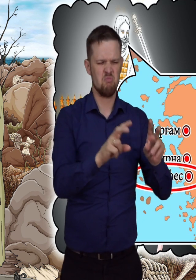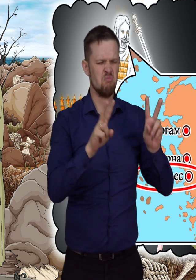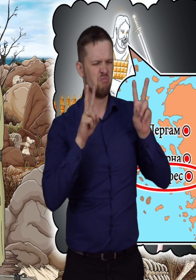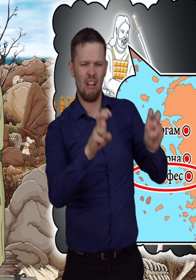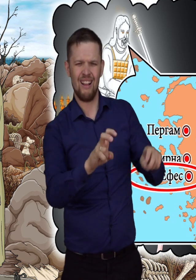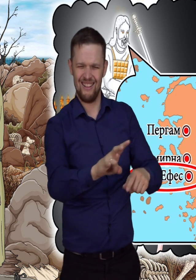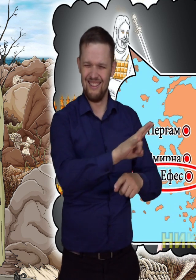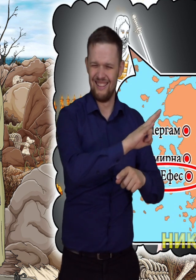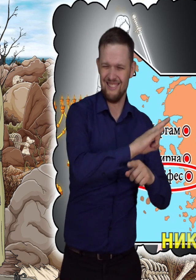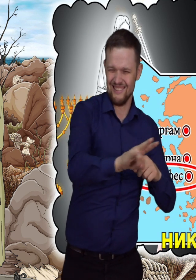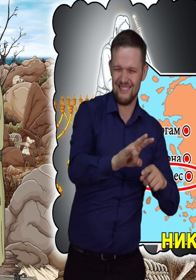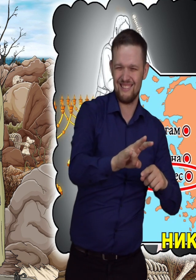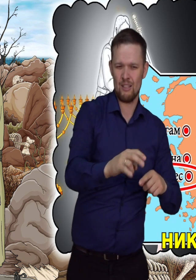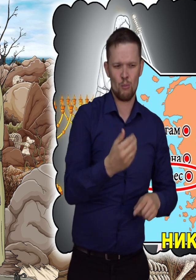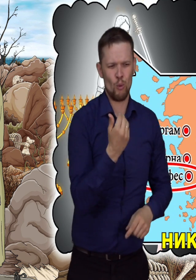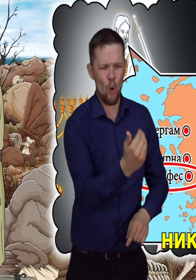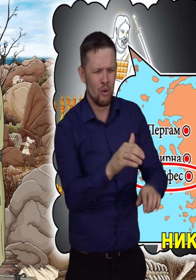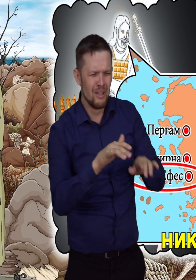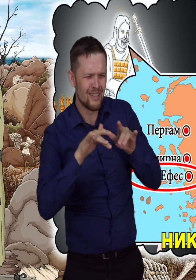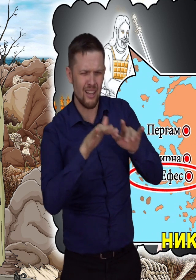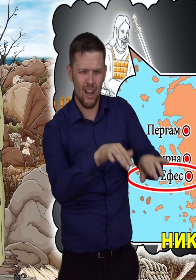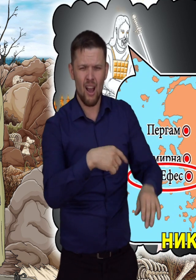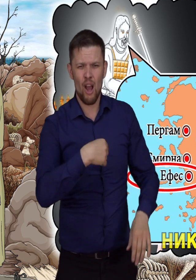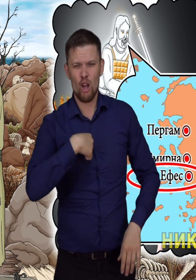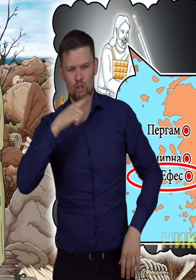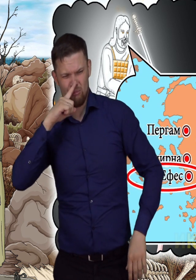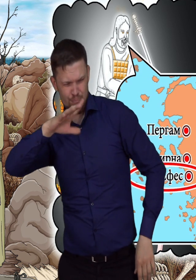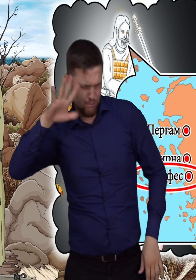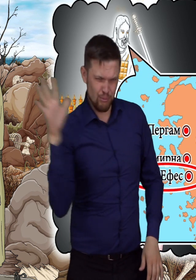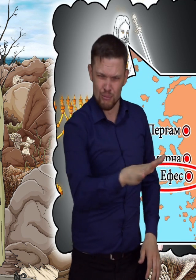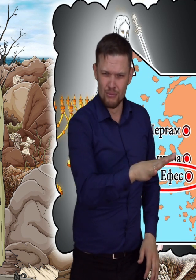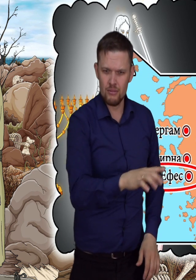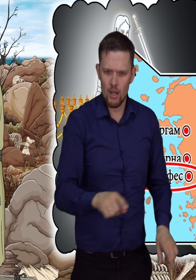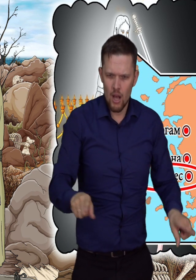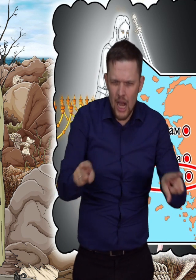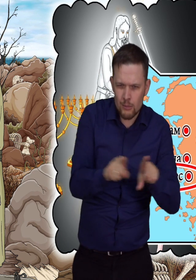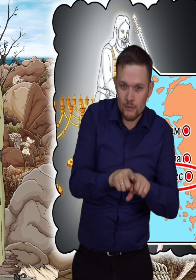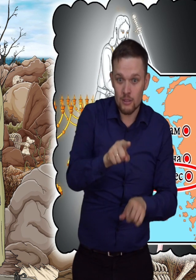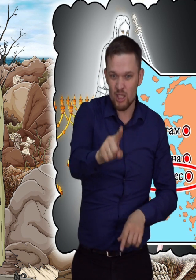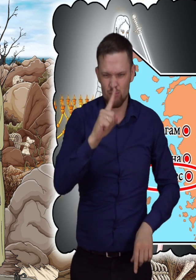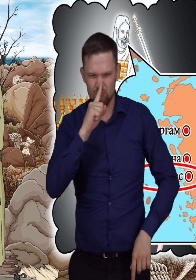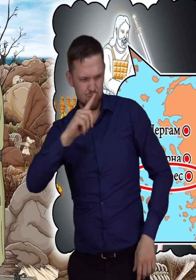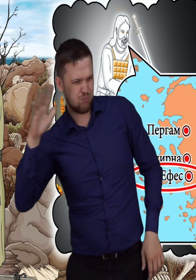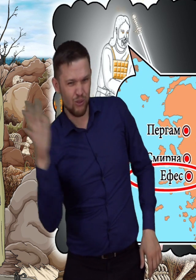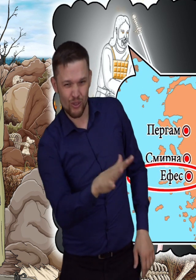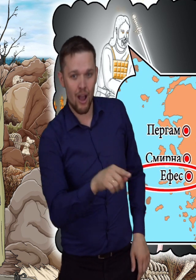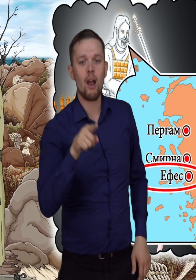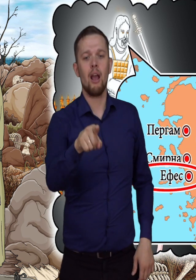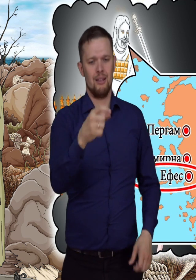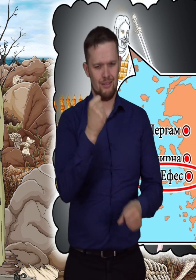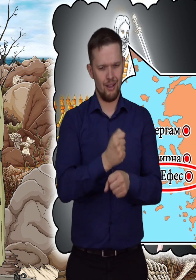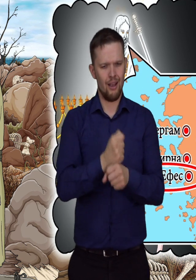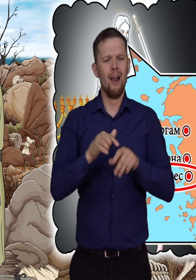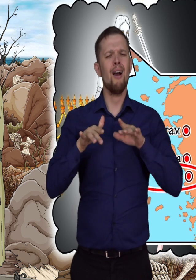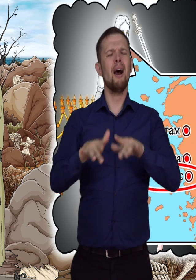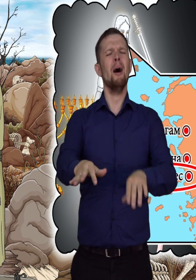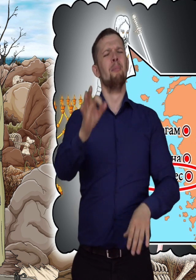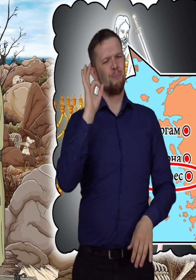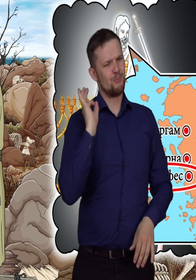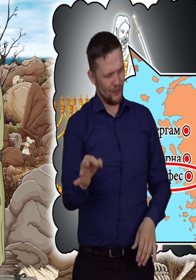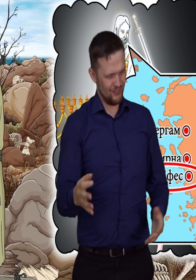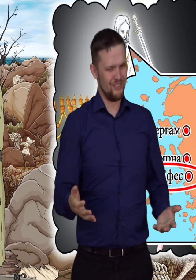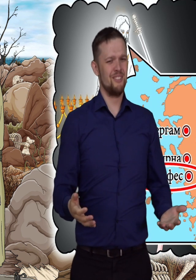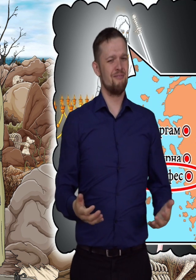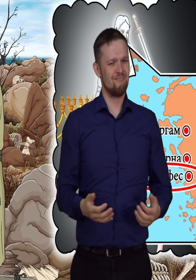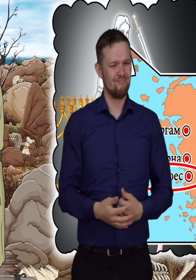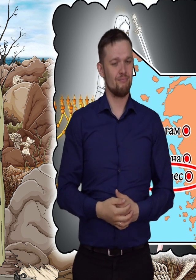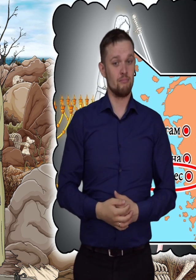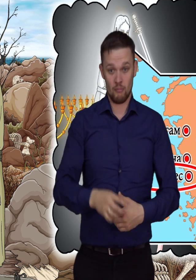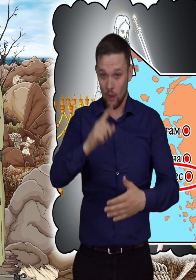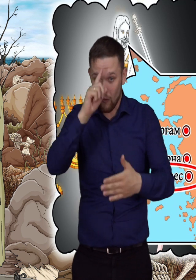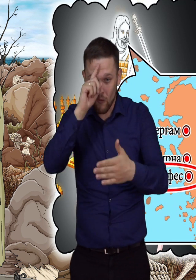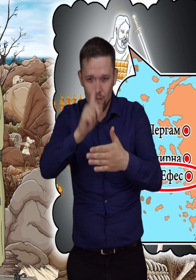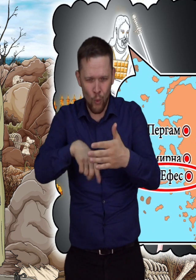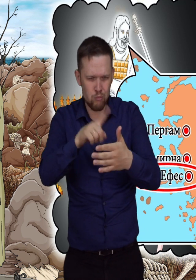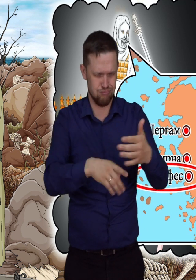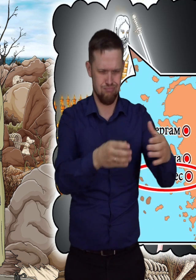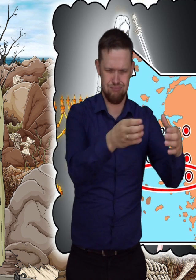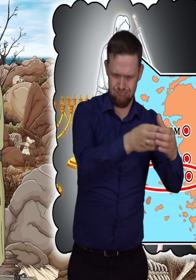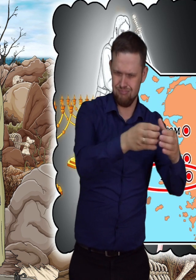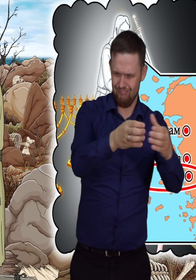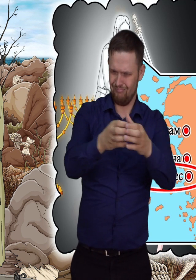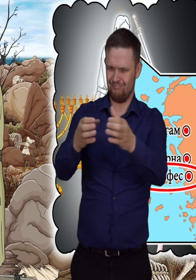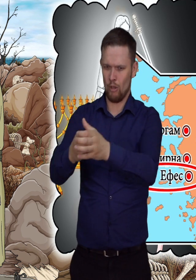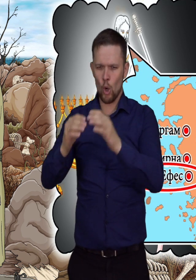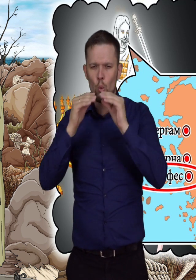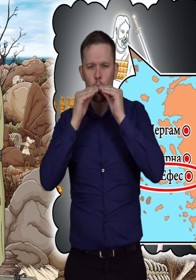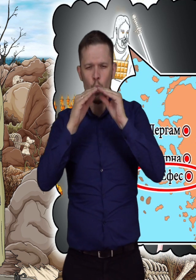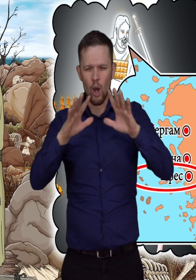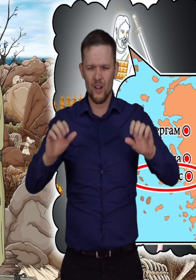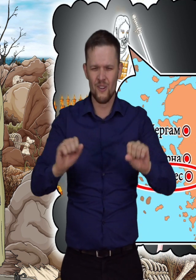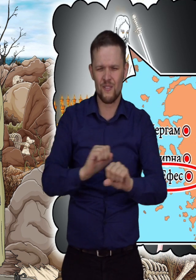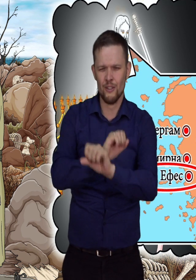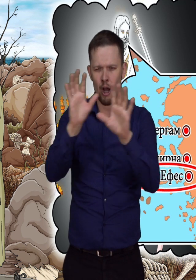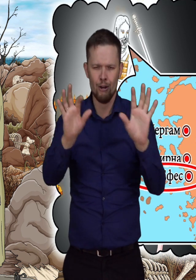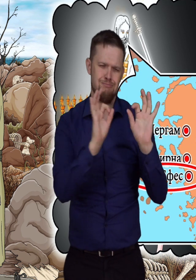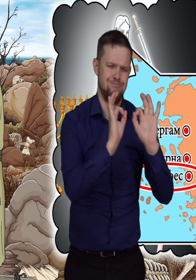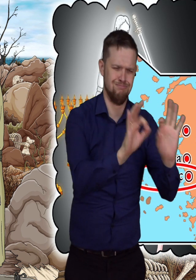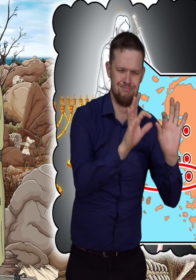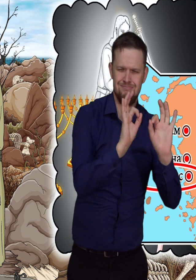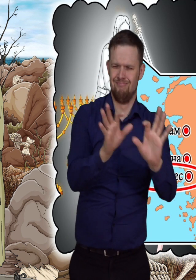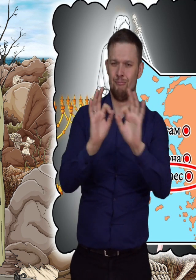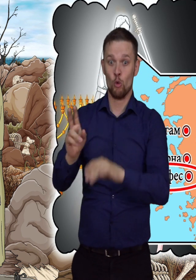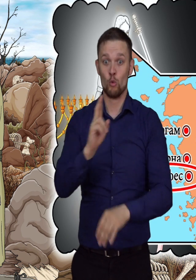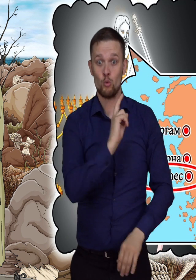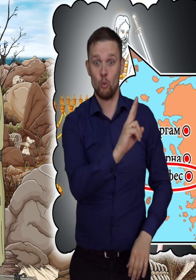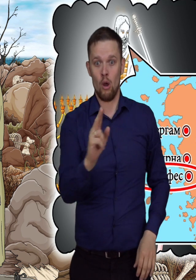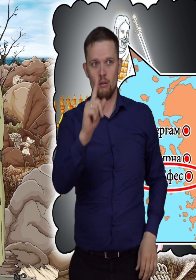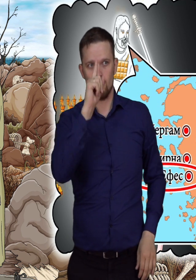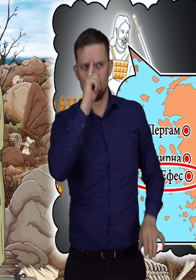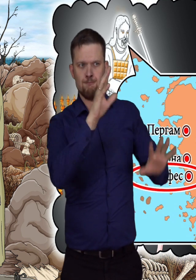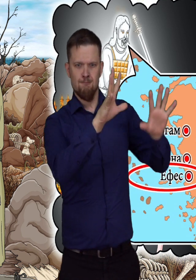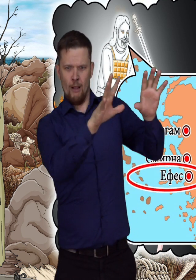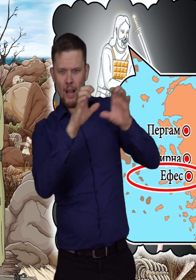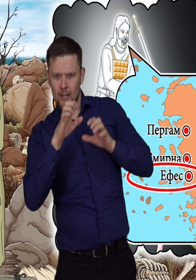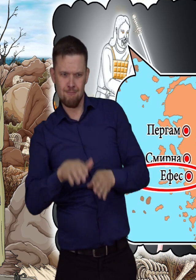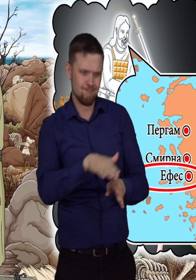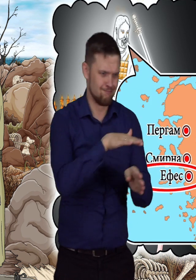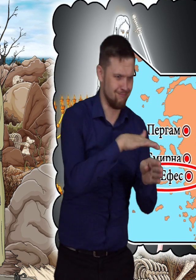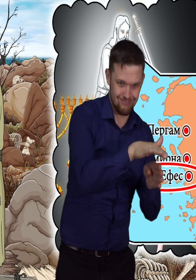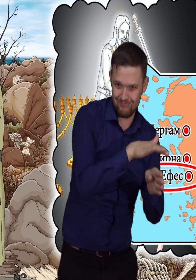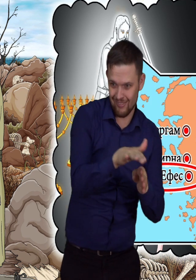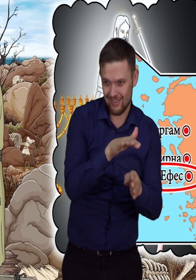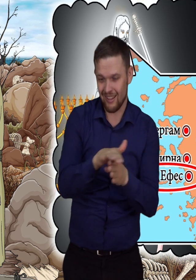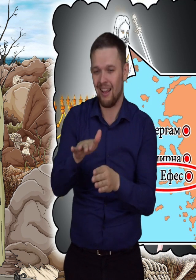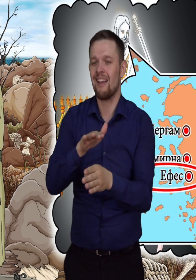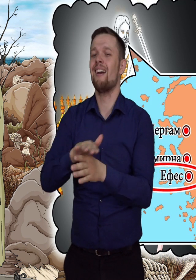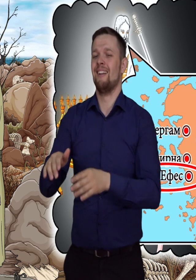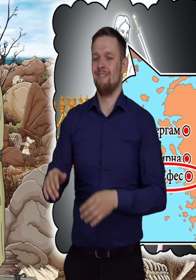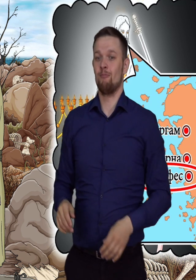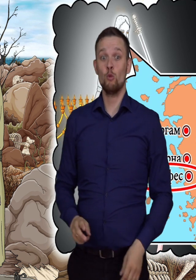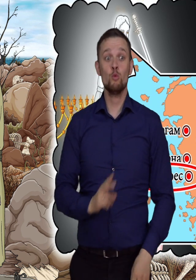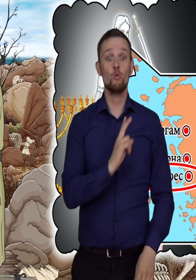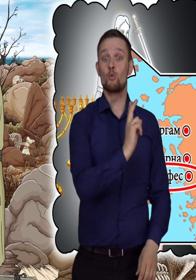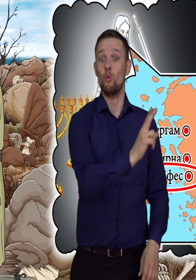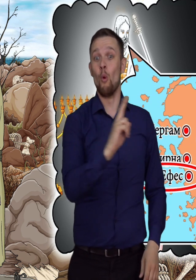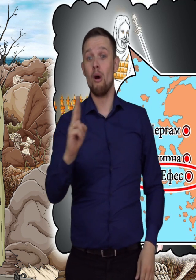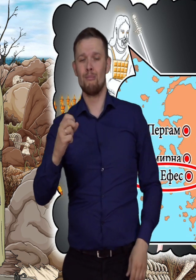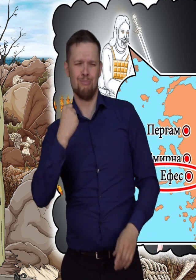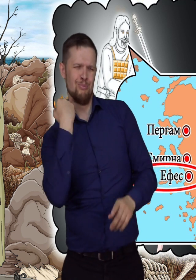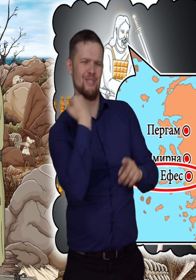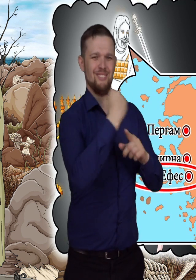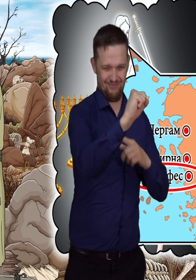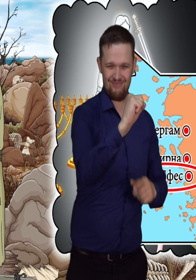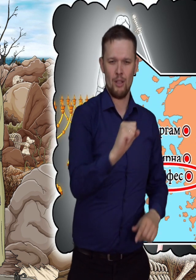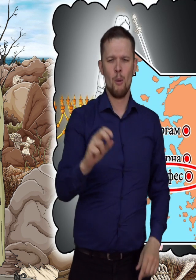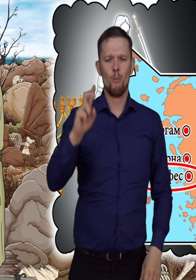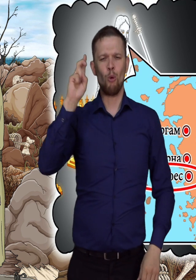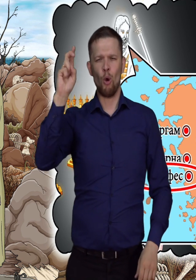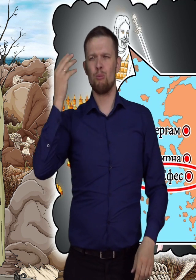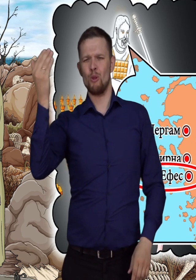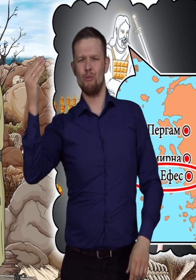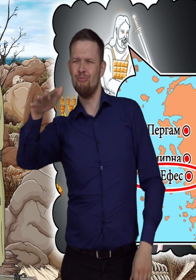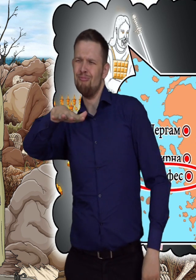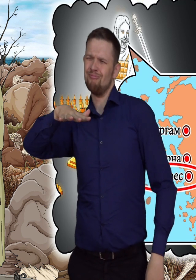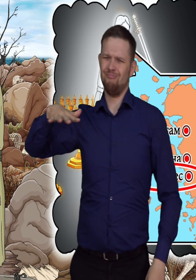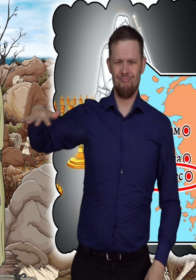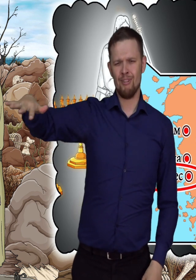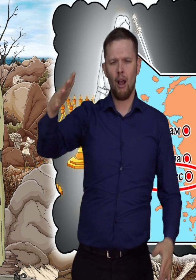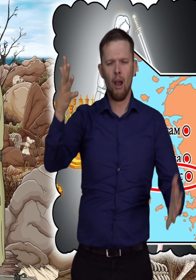But you have this to your credit: You hate the works of the Nicolaitans, which I also hate.